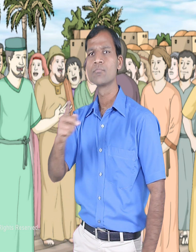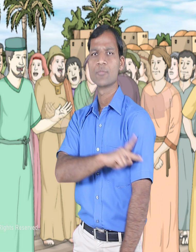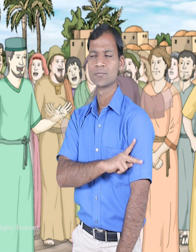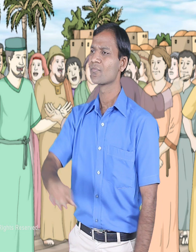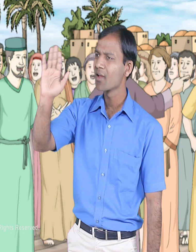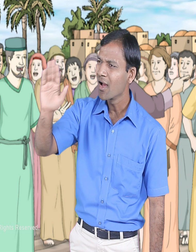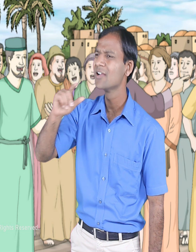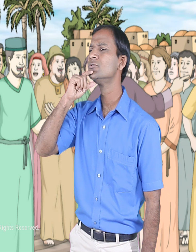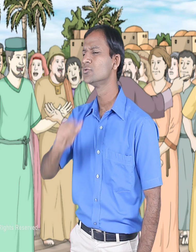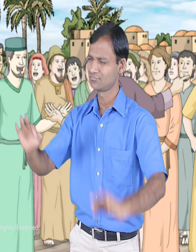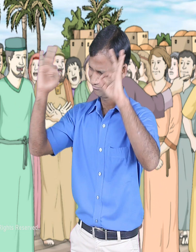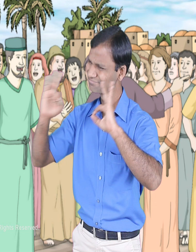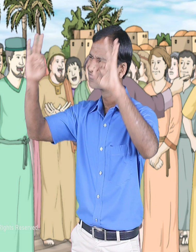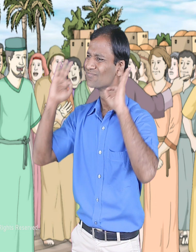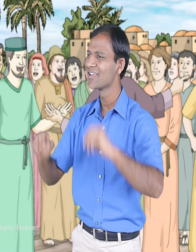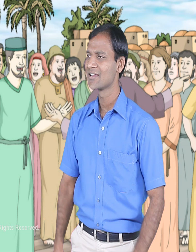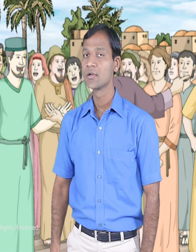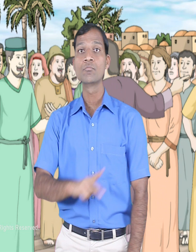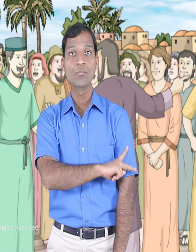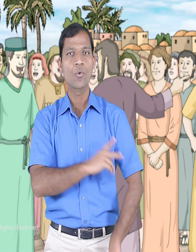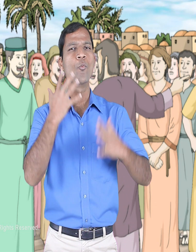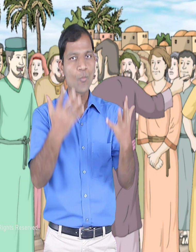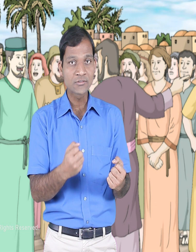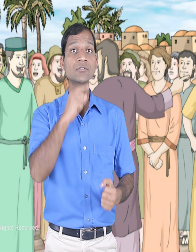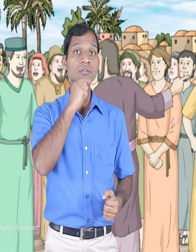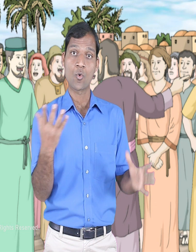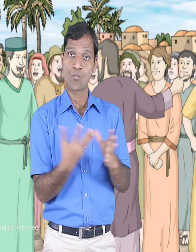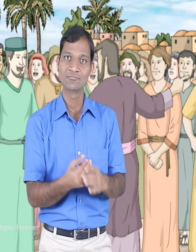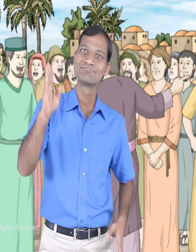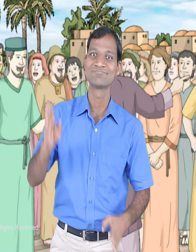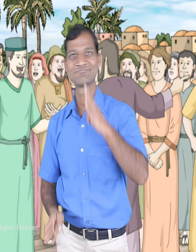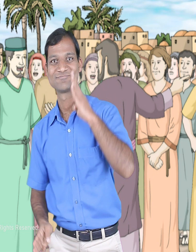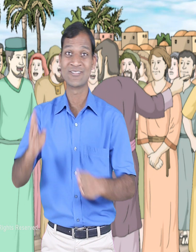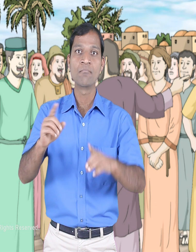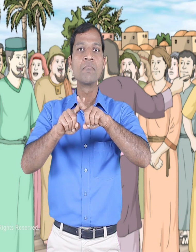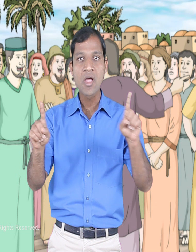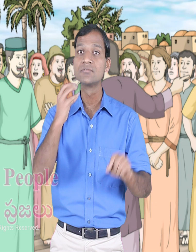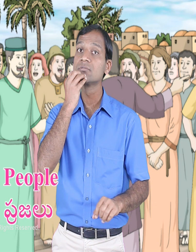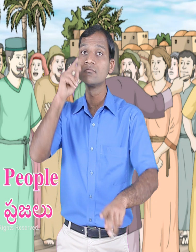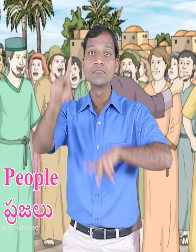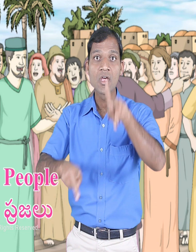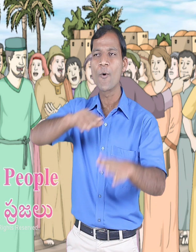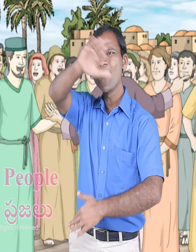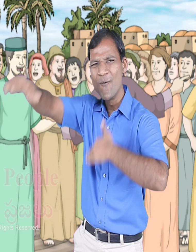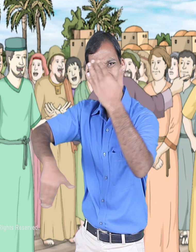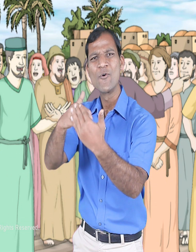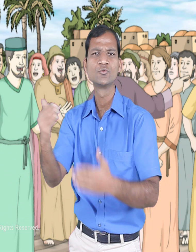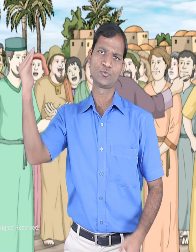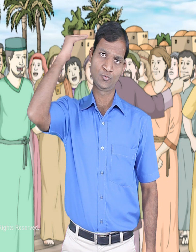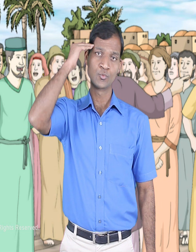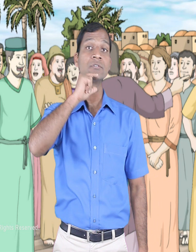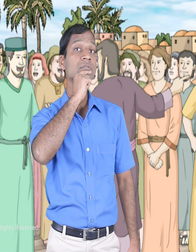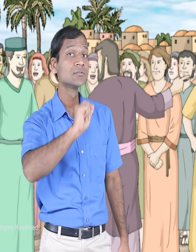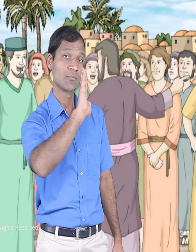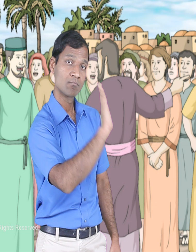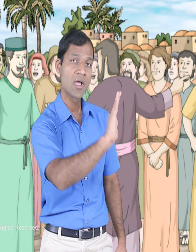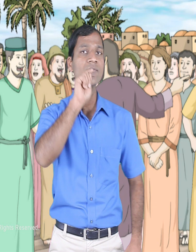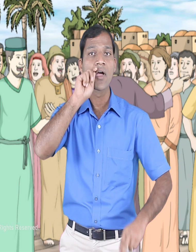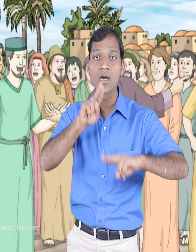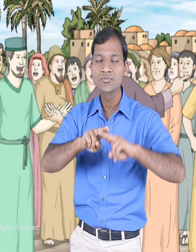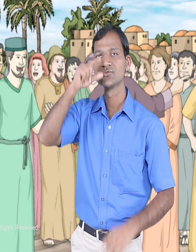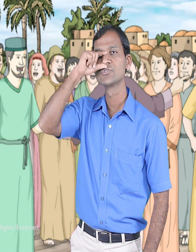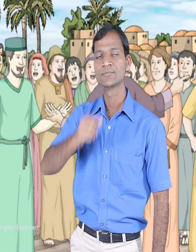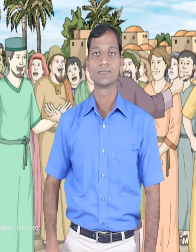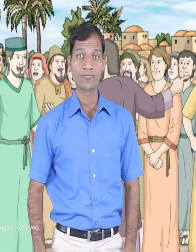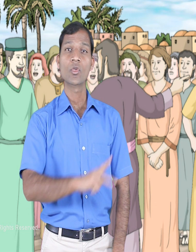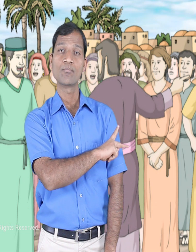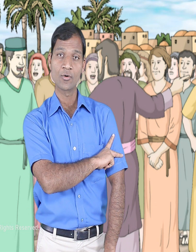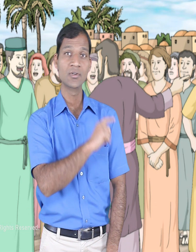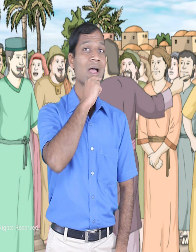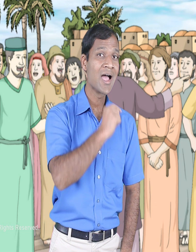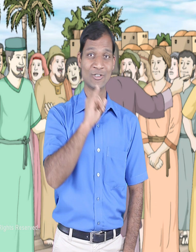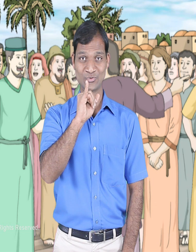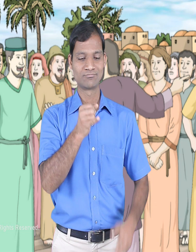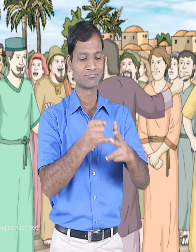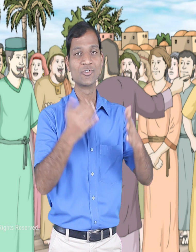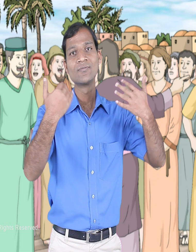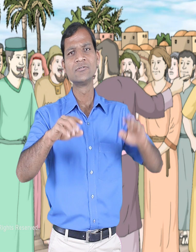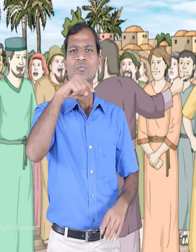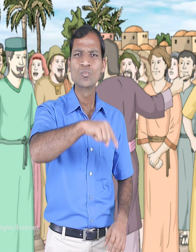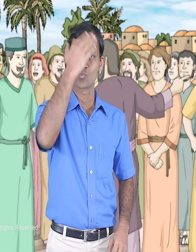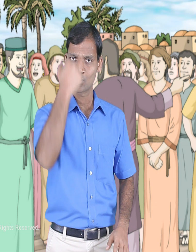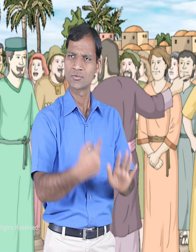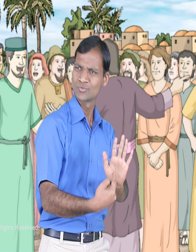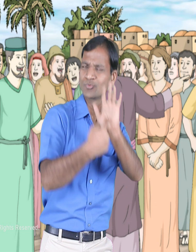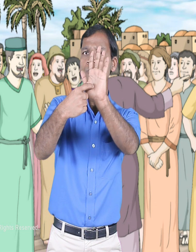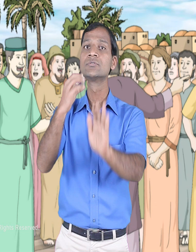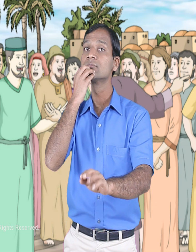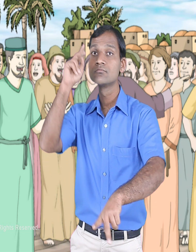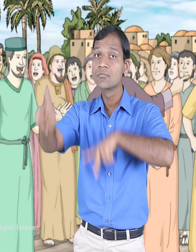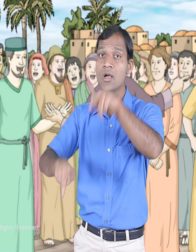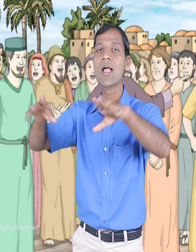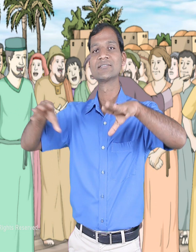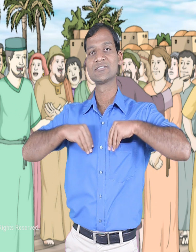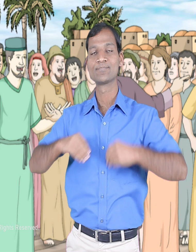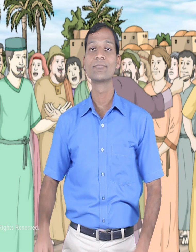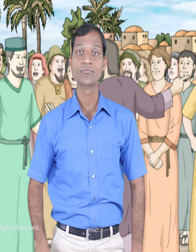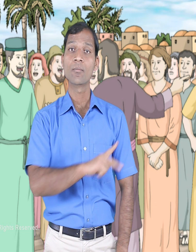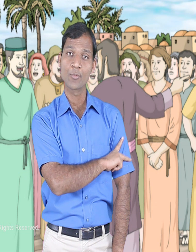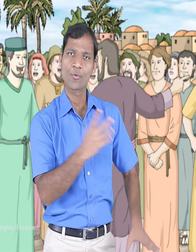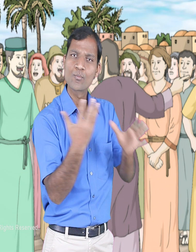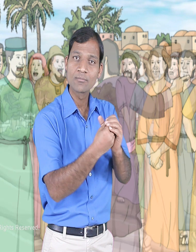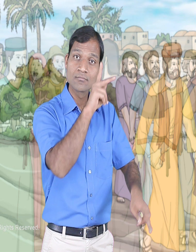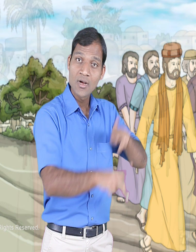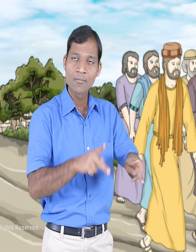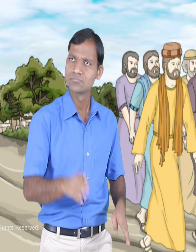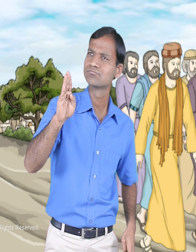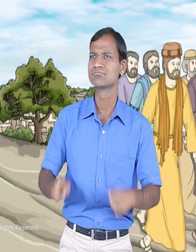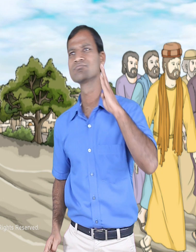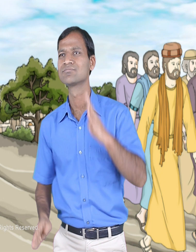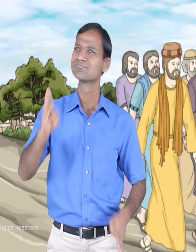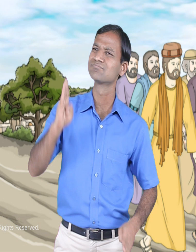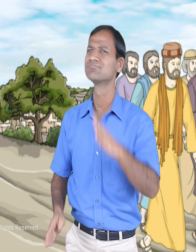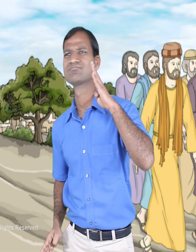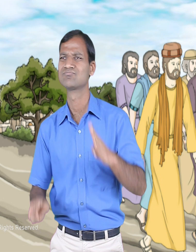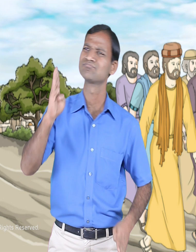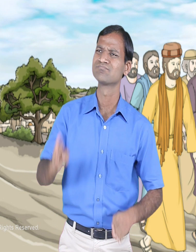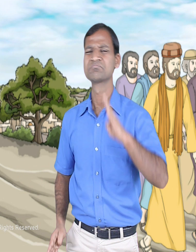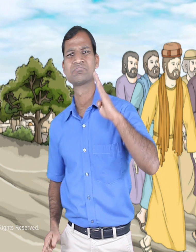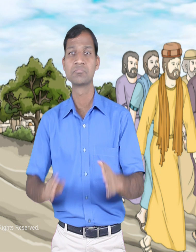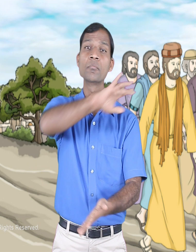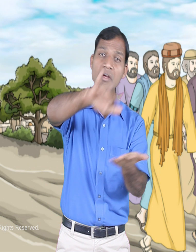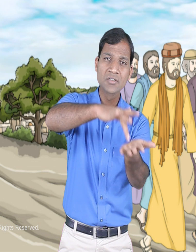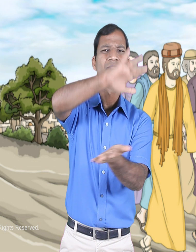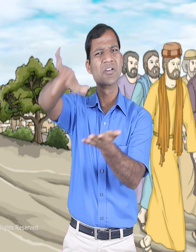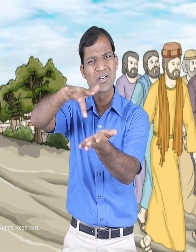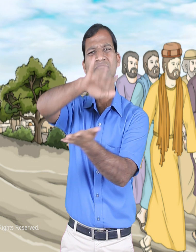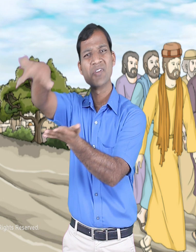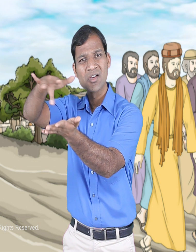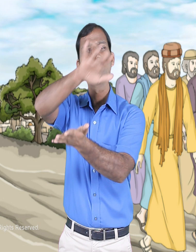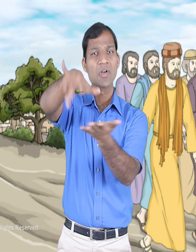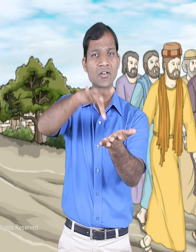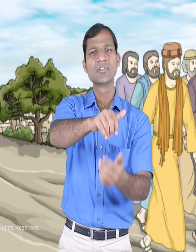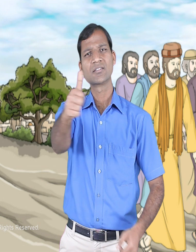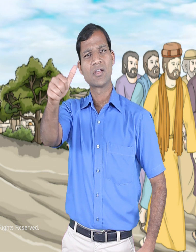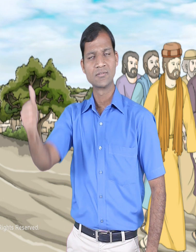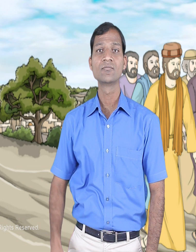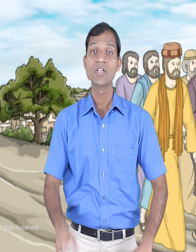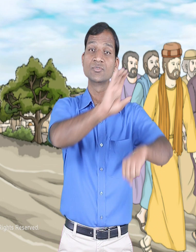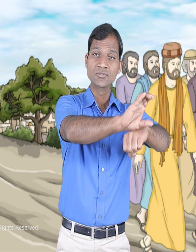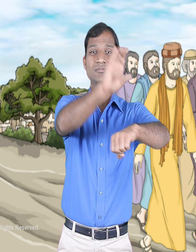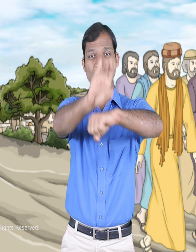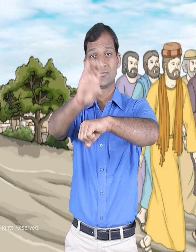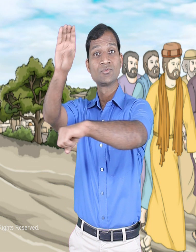Paul wanted Timothy to accompany him, so he took him and circumcised him on account of the Jews in that area, for they all knew that his father was a Greek.